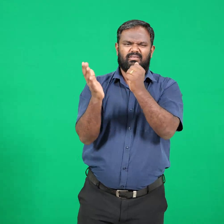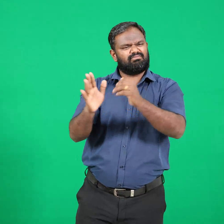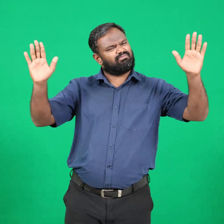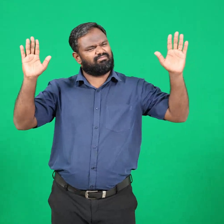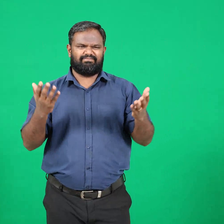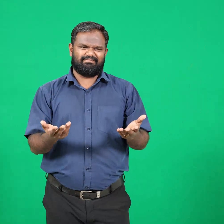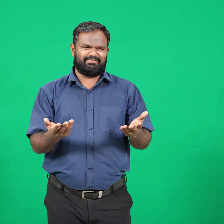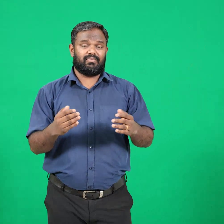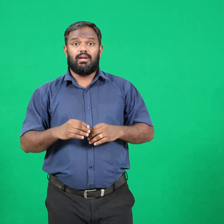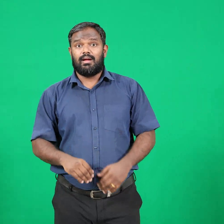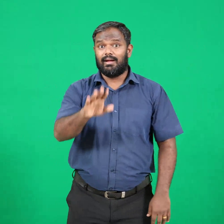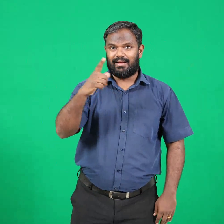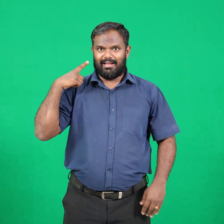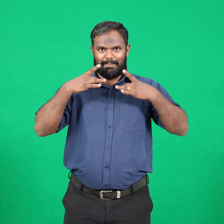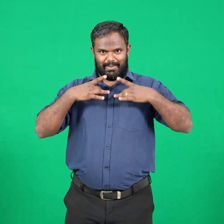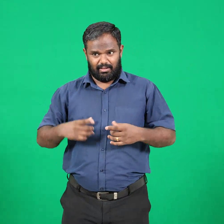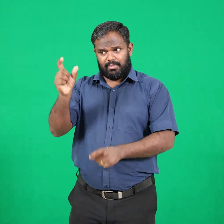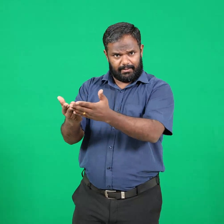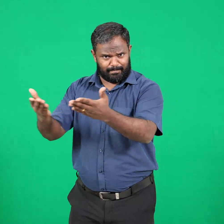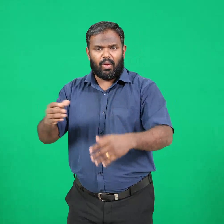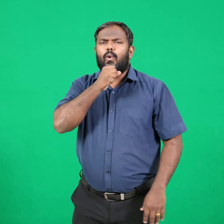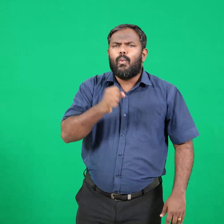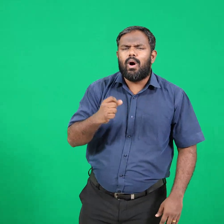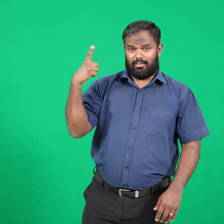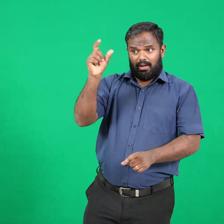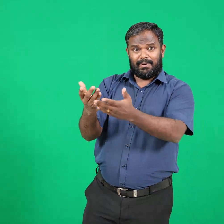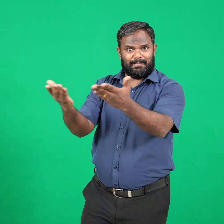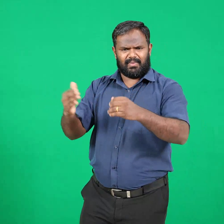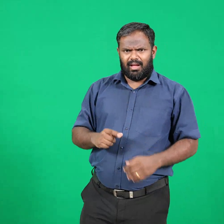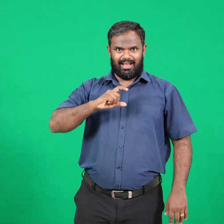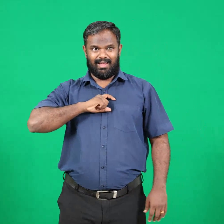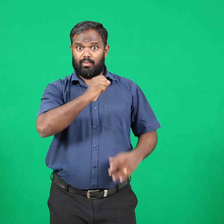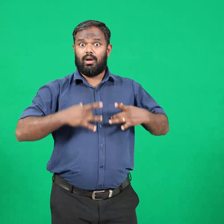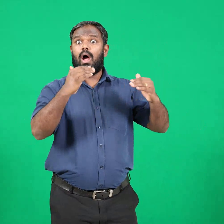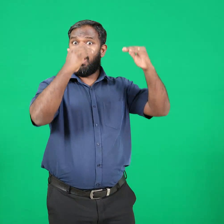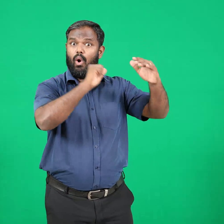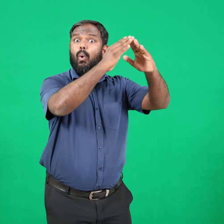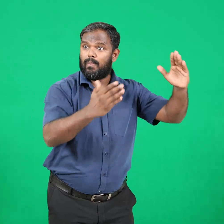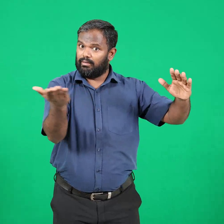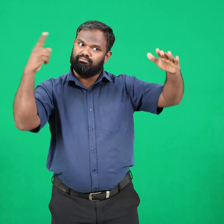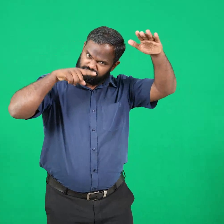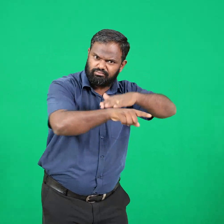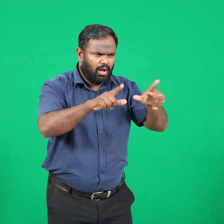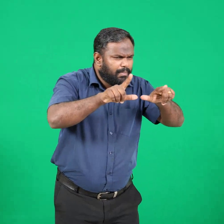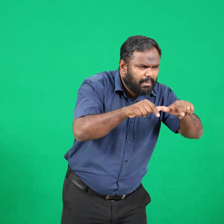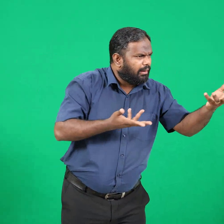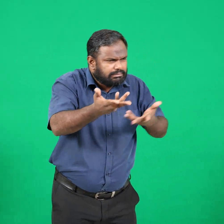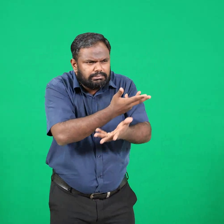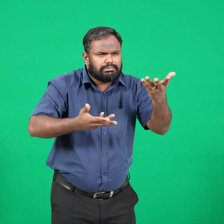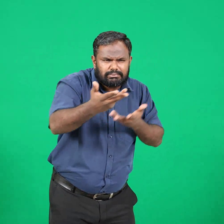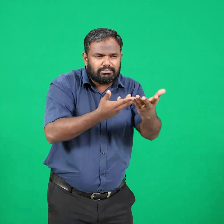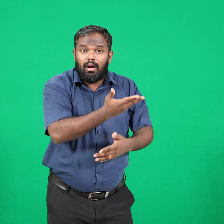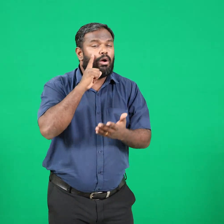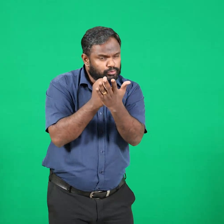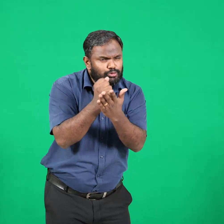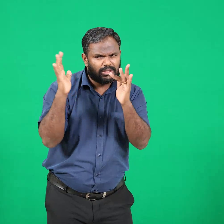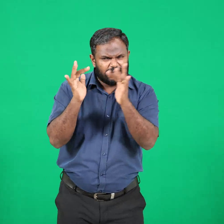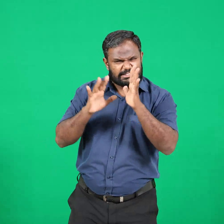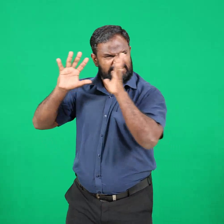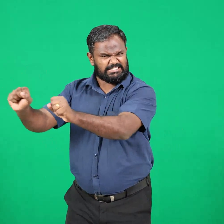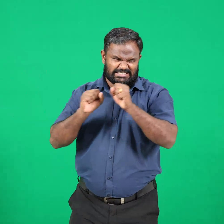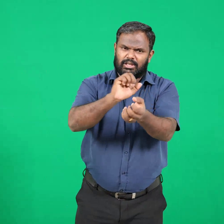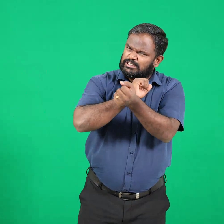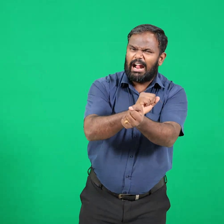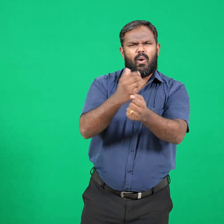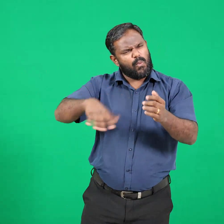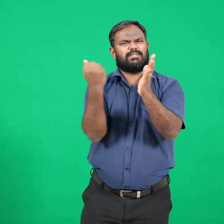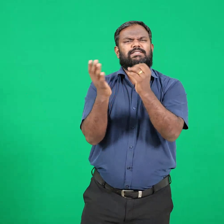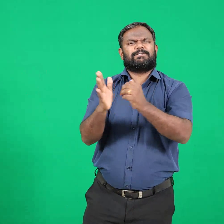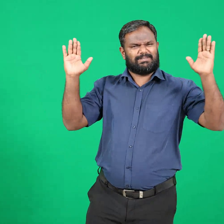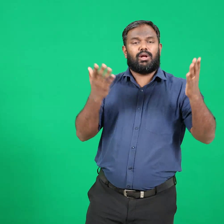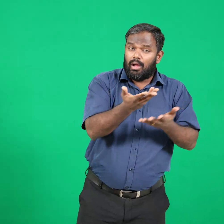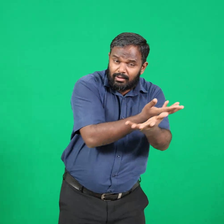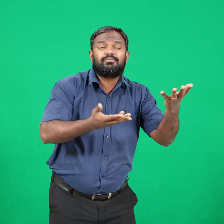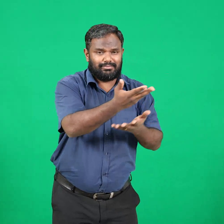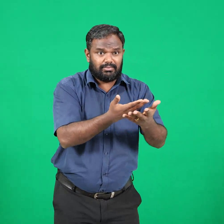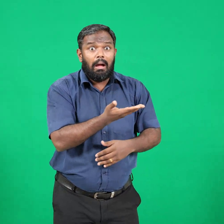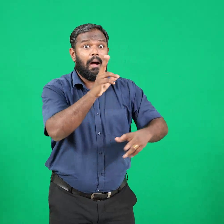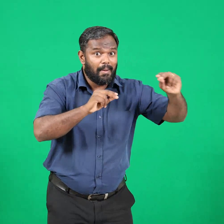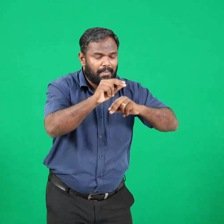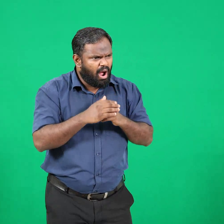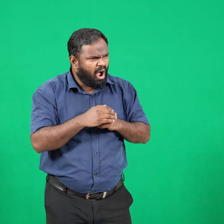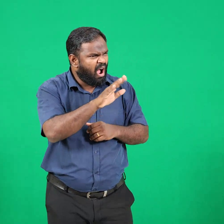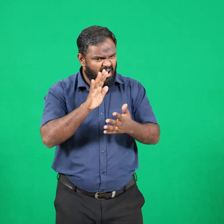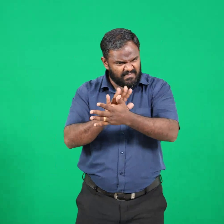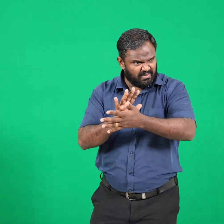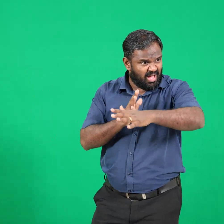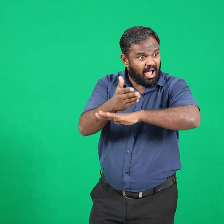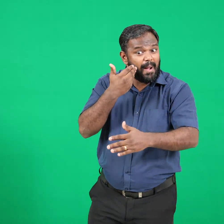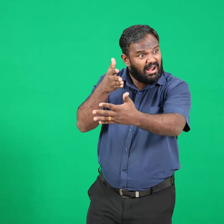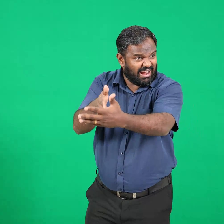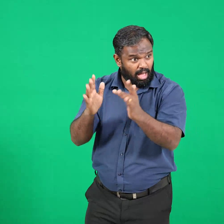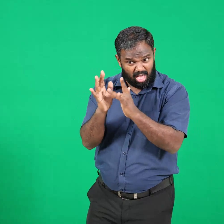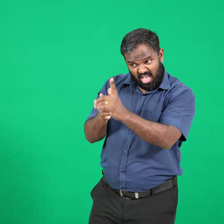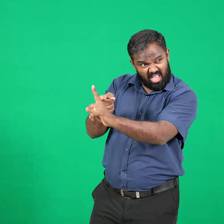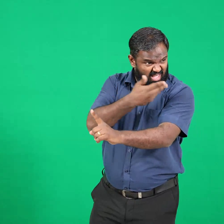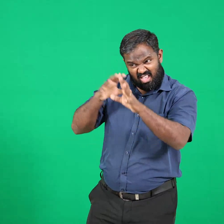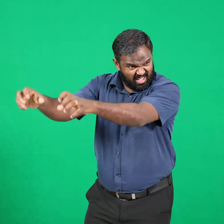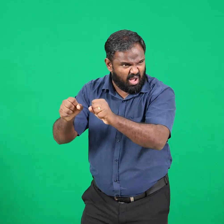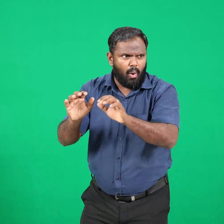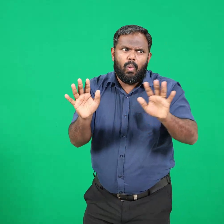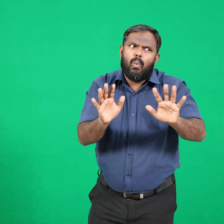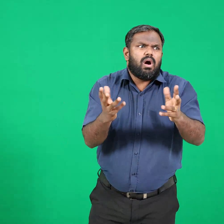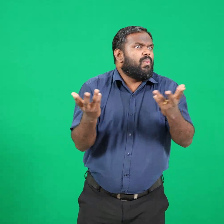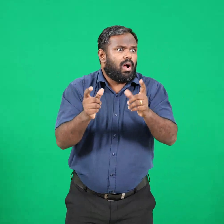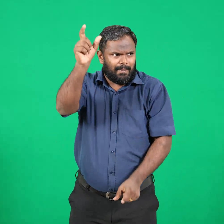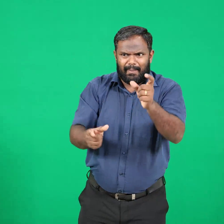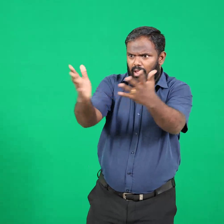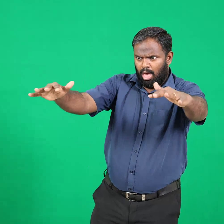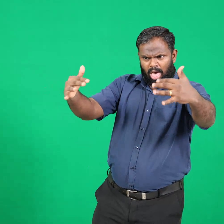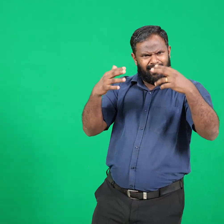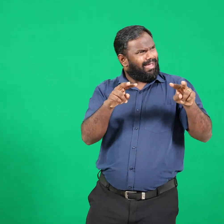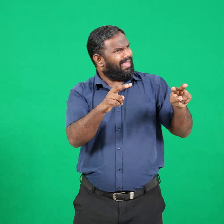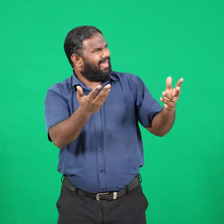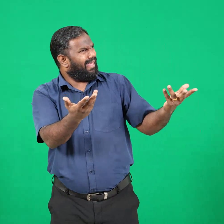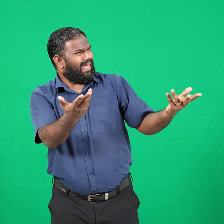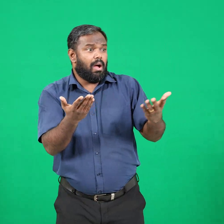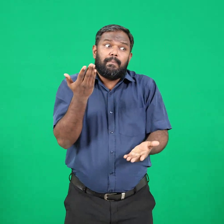At that time the chief priests and elders of the people assembled in the courtyard of the high priest, whose name was Caiaphas, and they conspired to arrest Jesus covertly and kill Him.